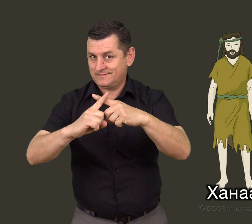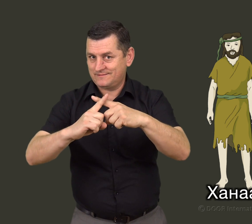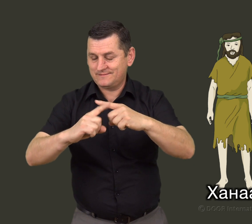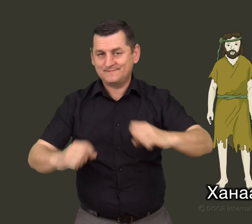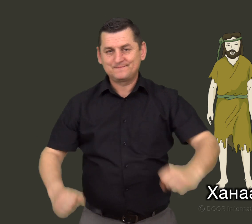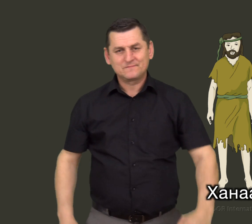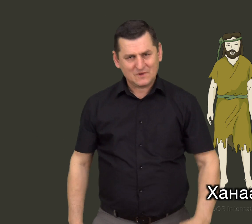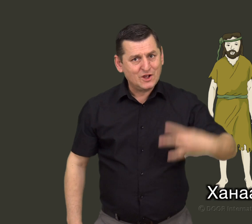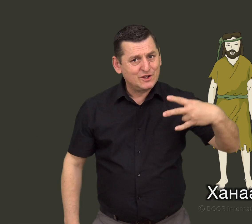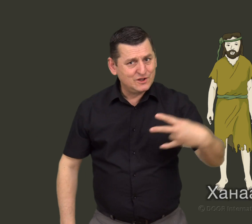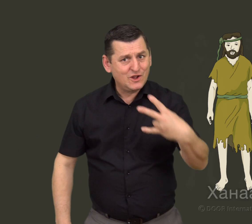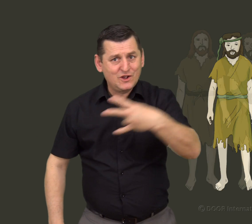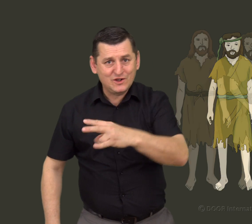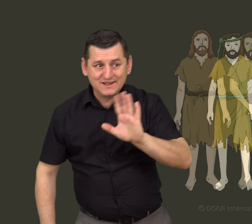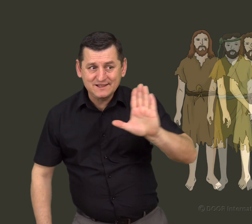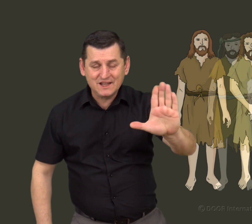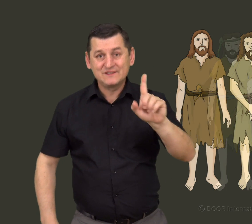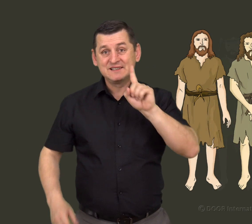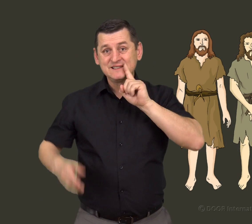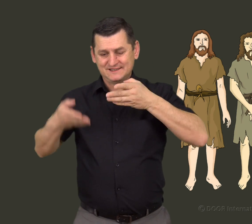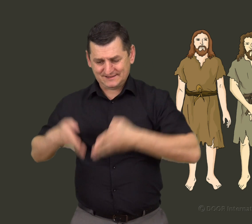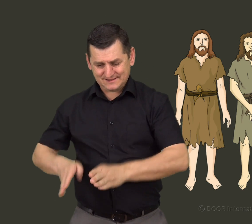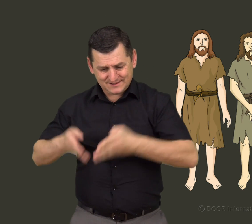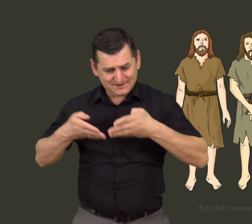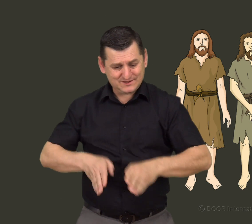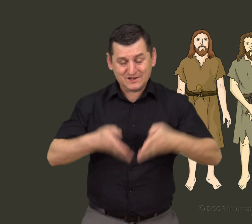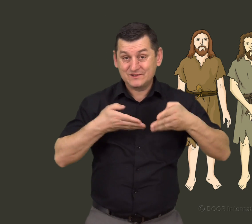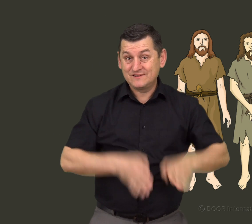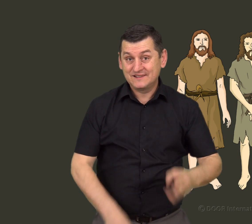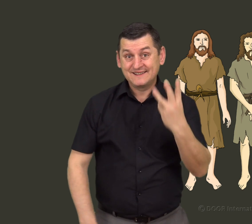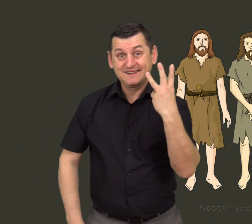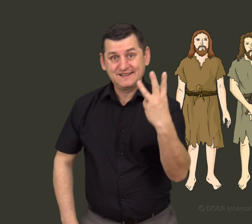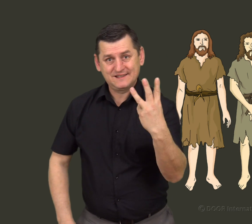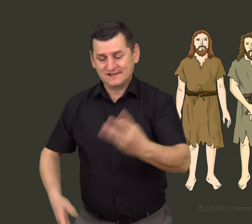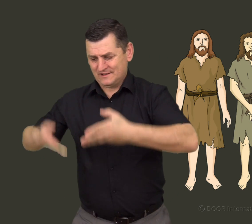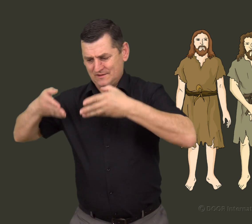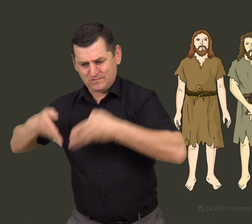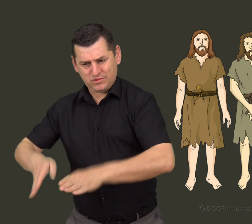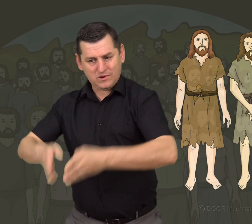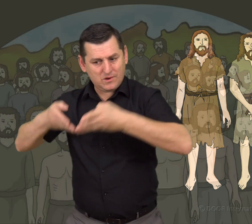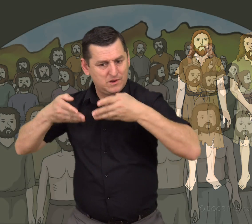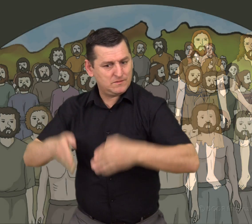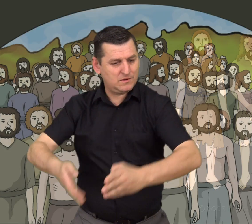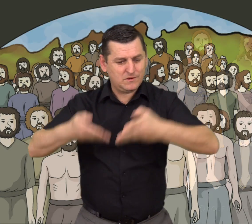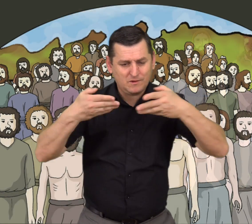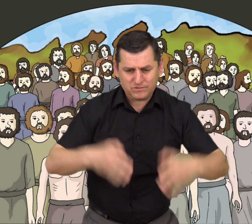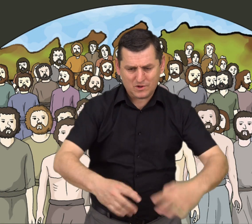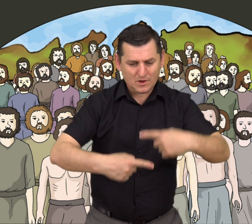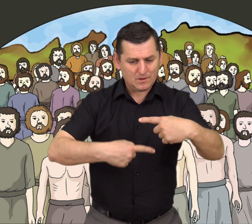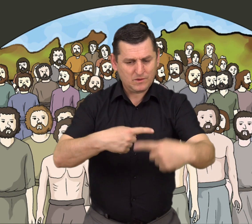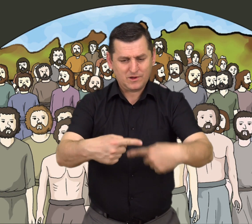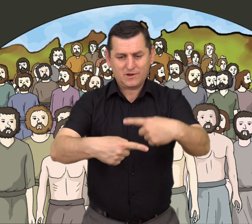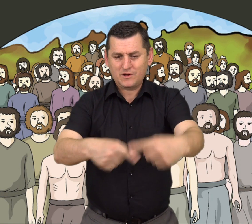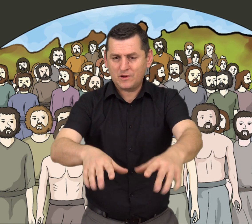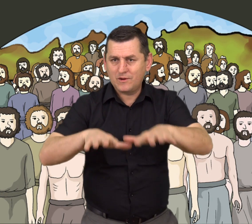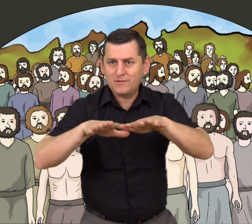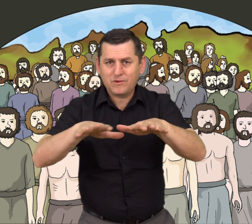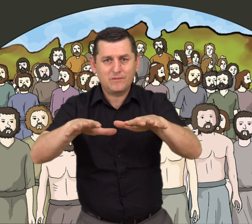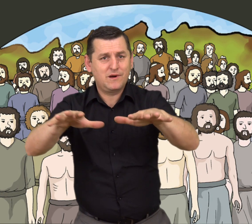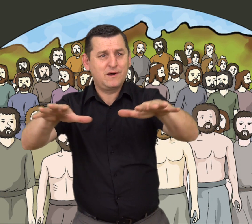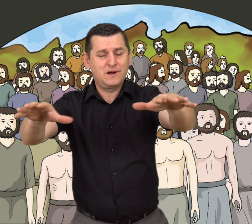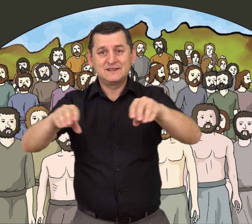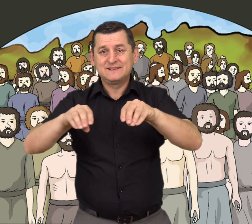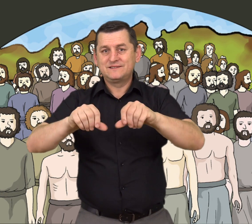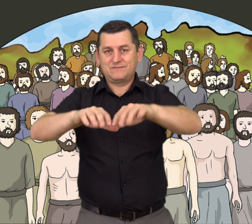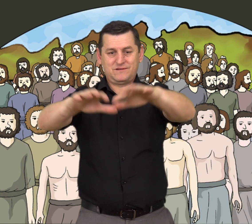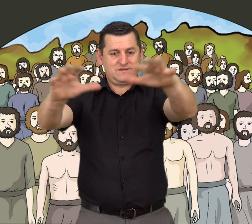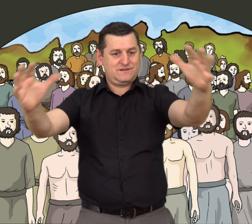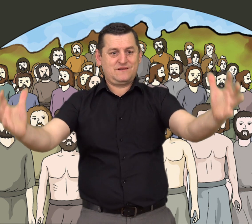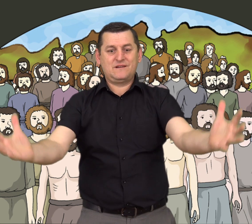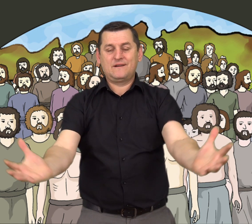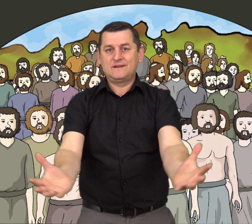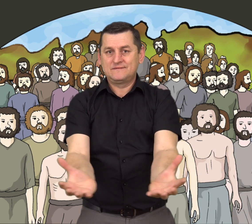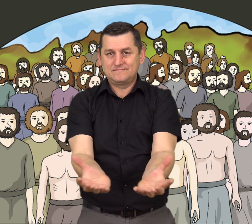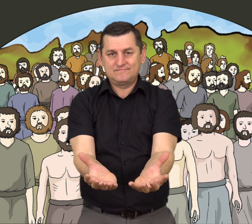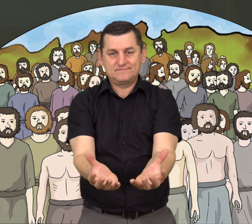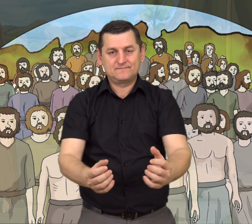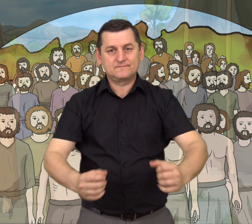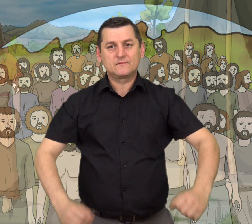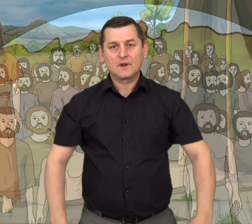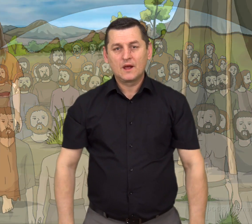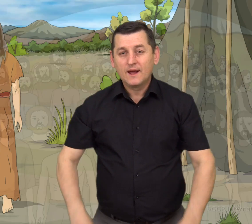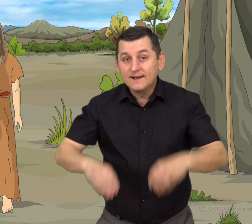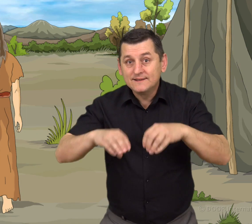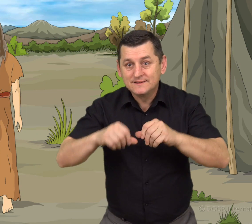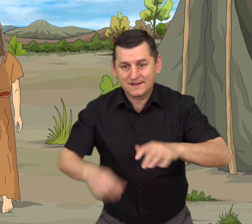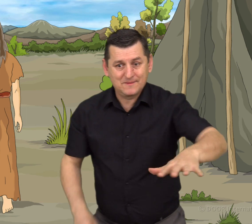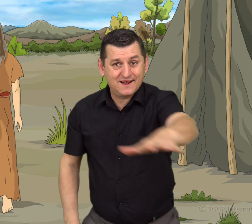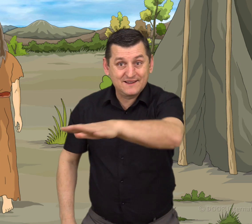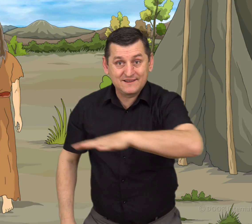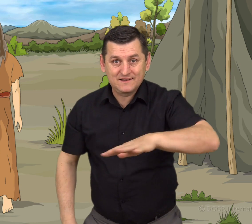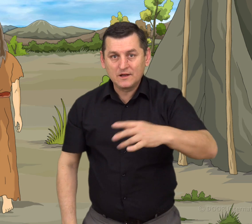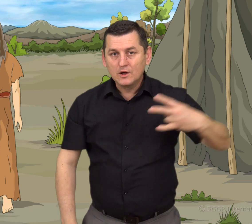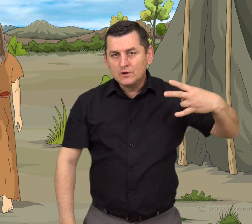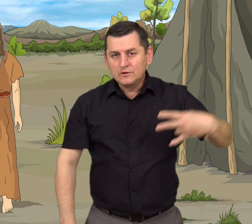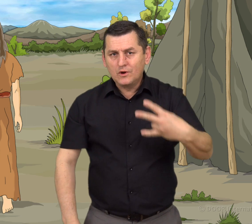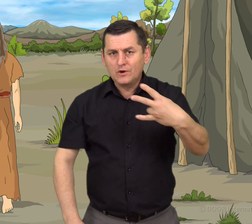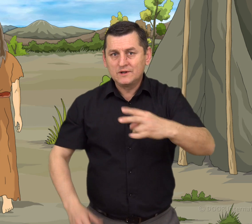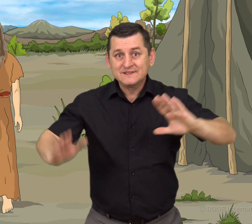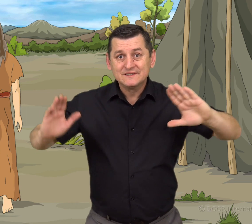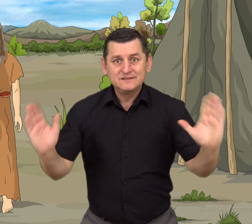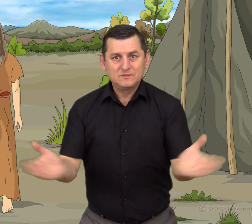These three were the sons of Noah, and from them the whole earth was populated.